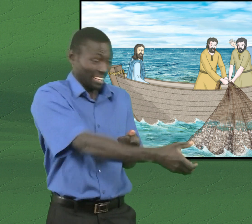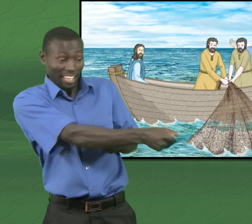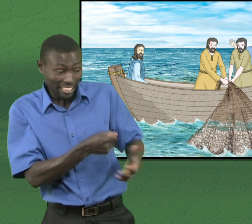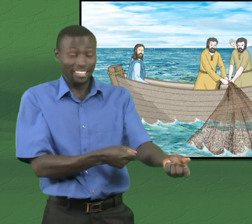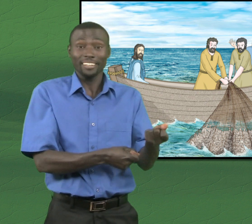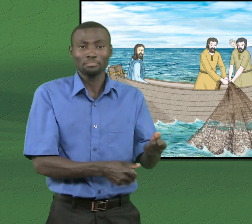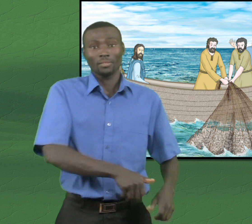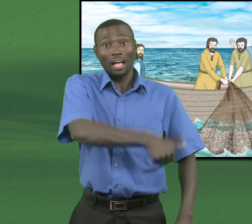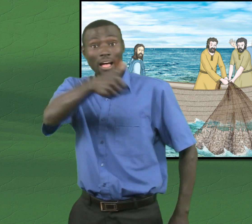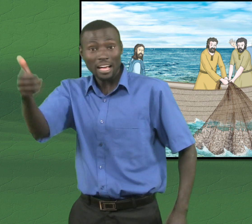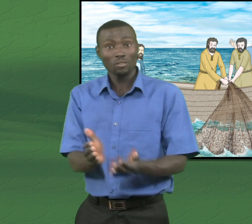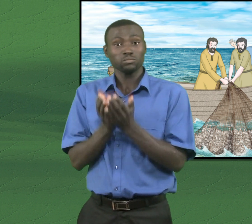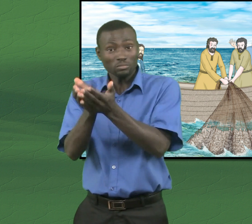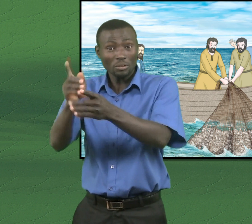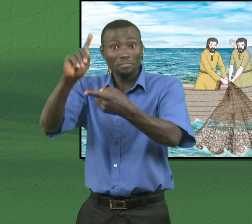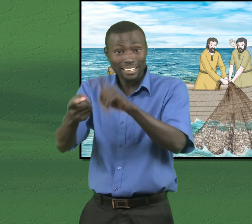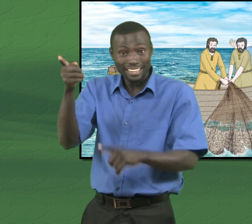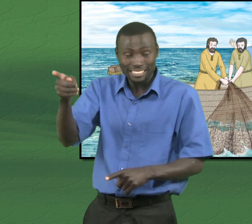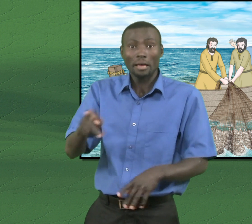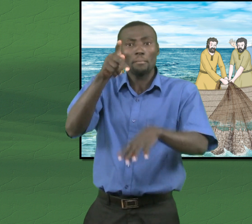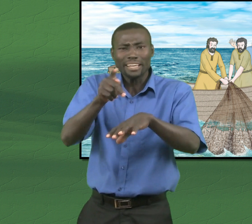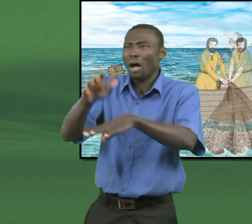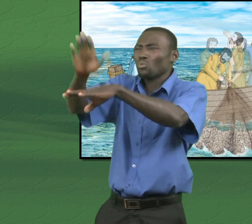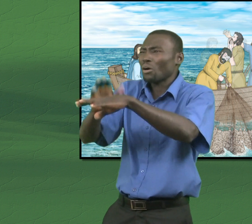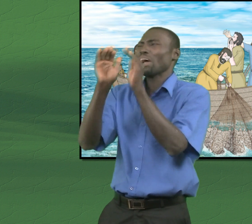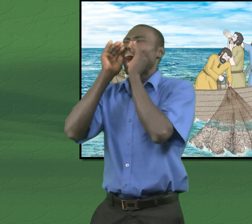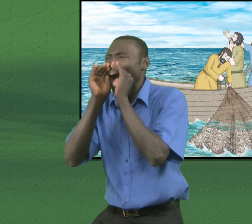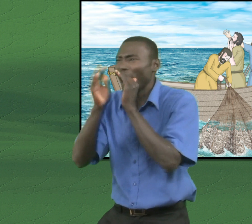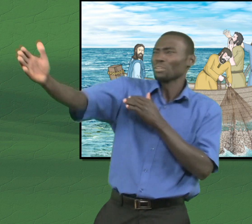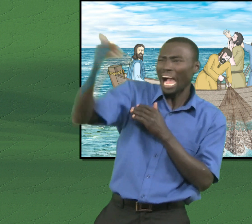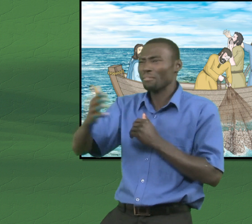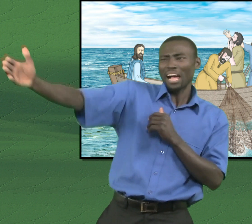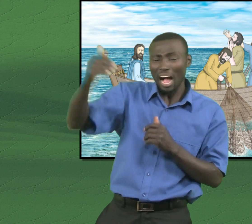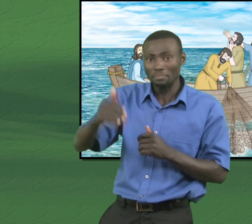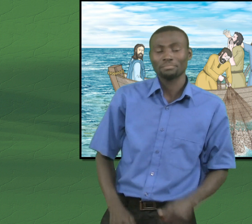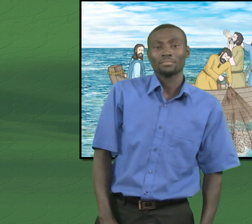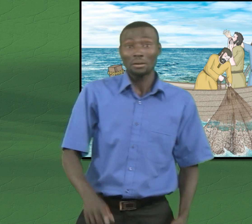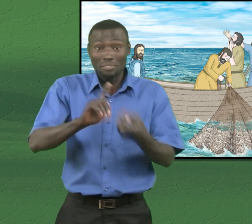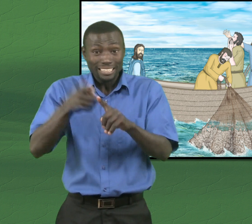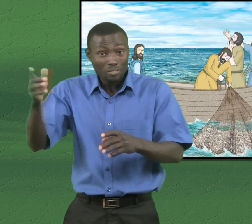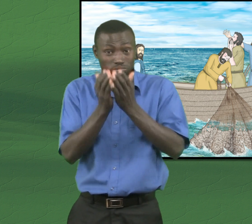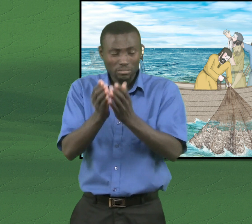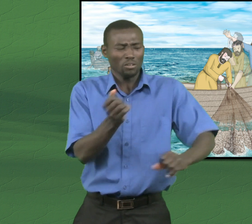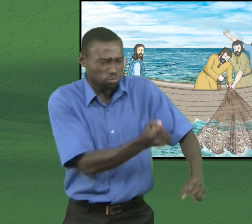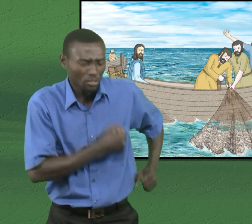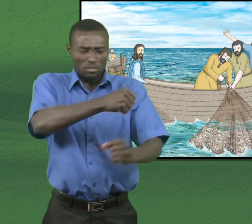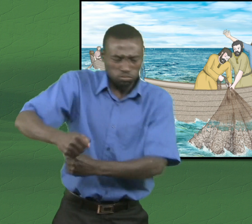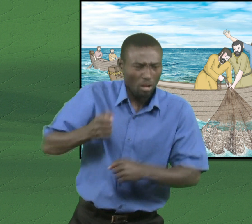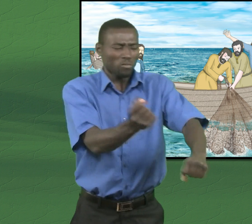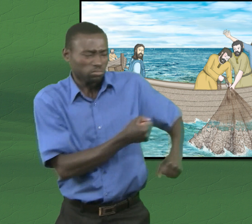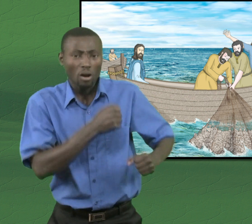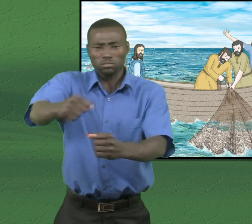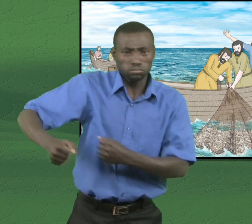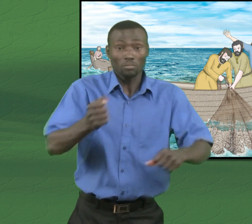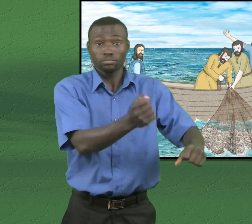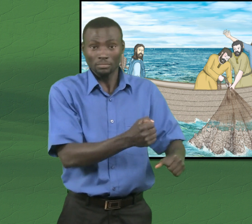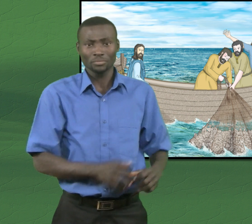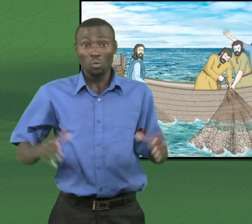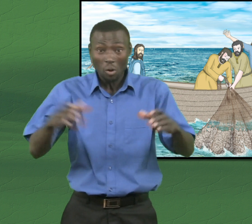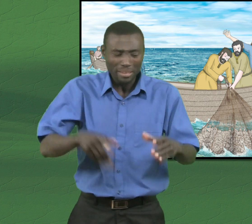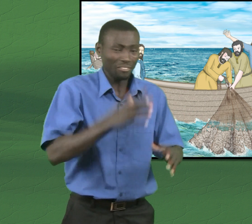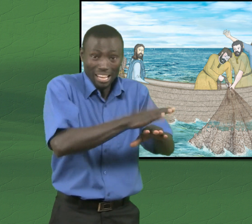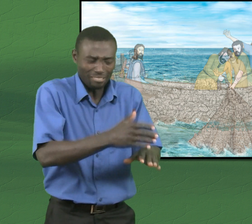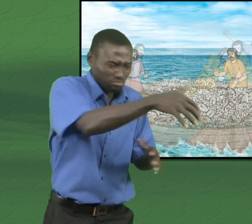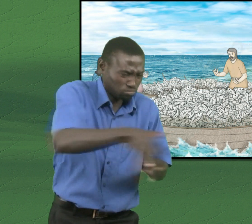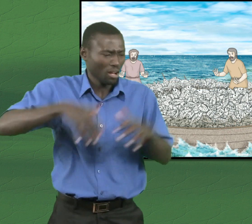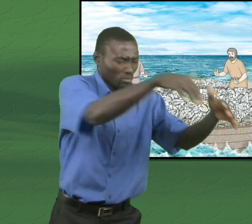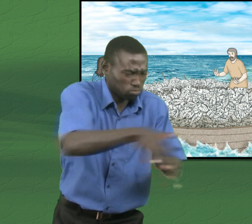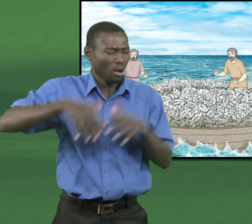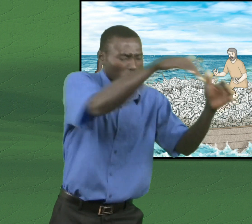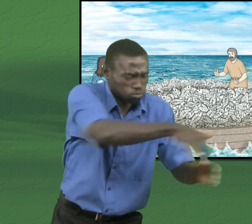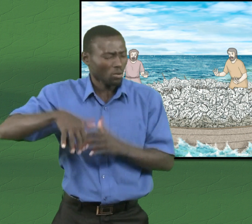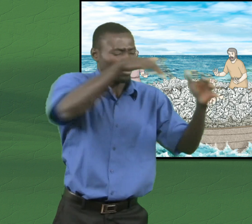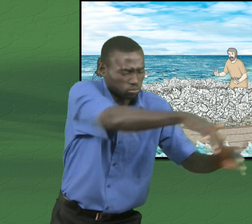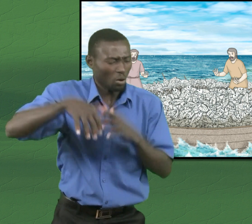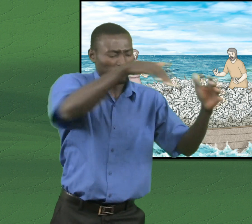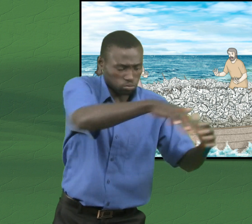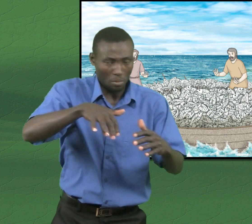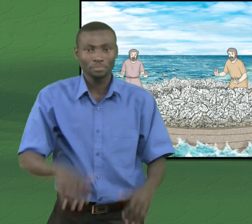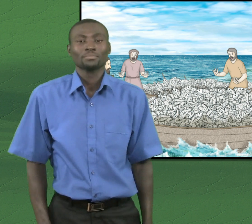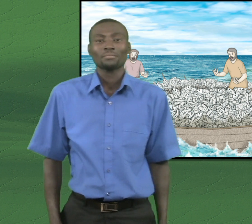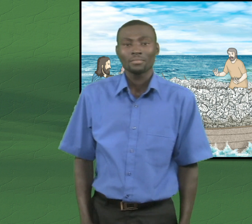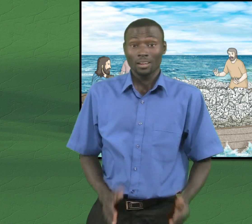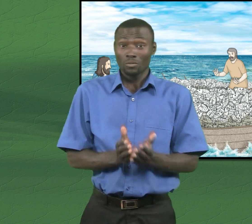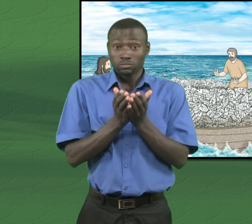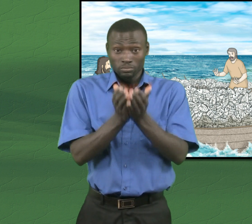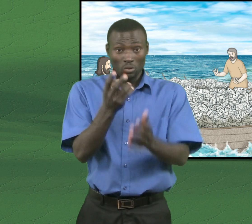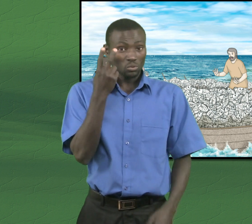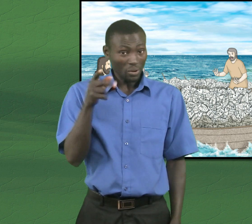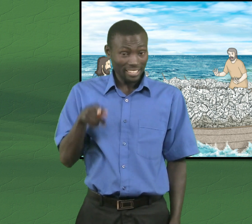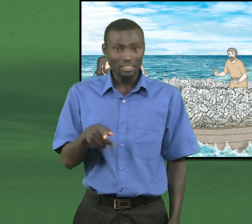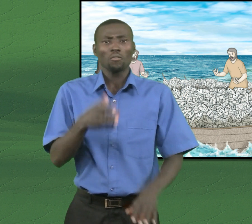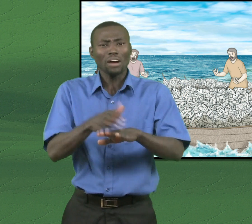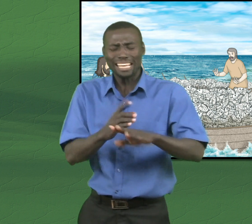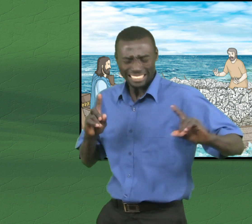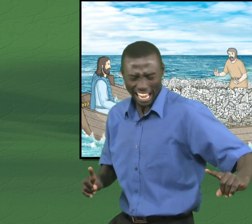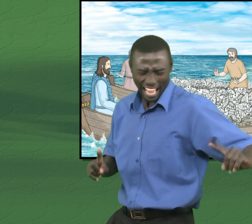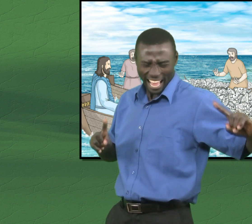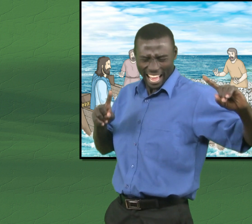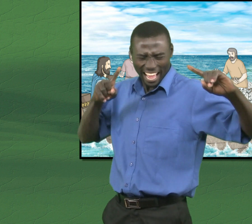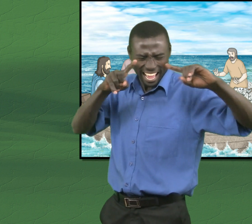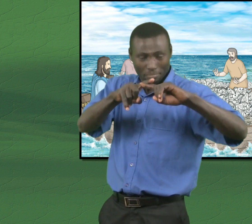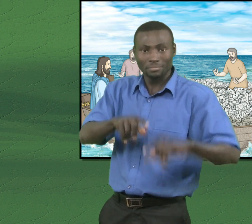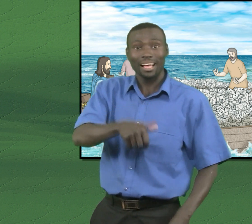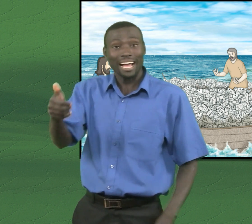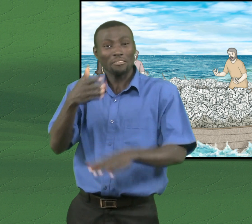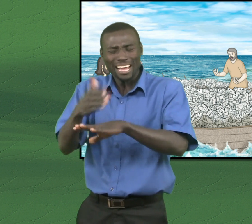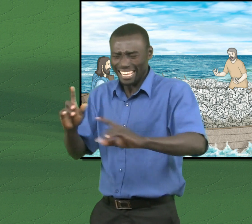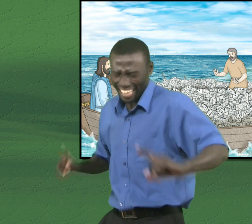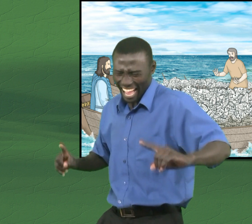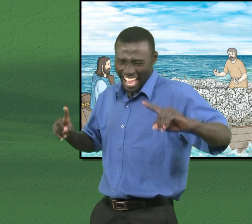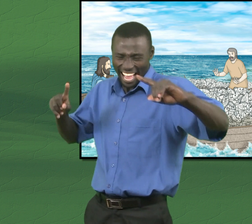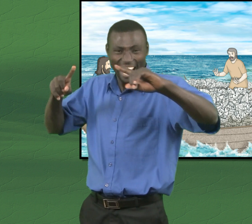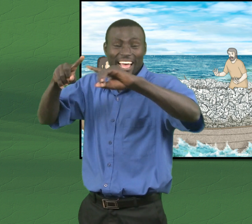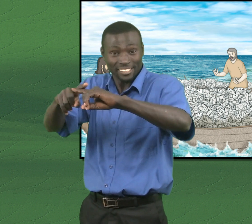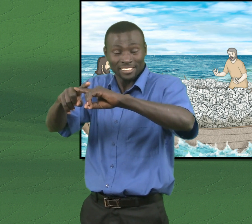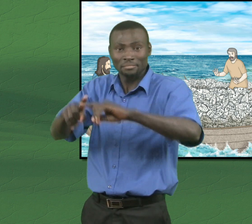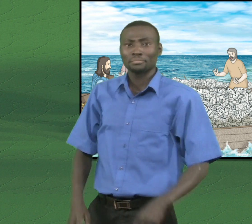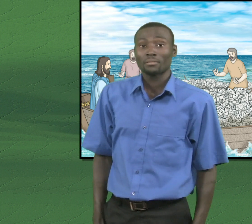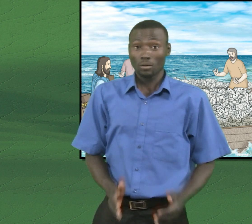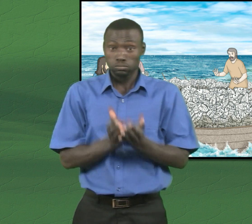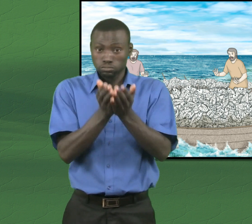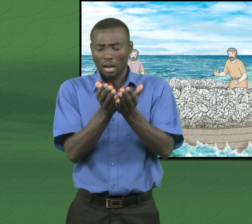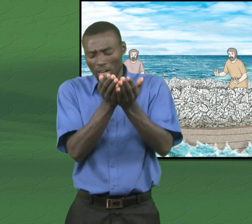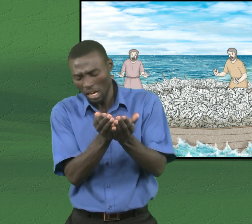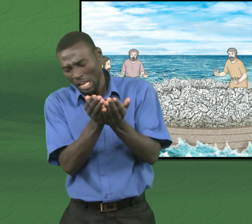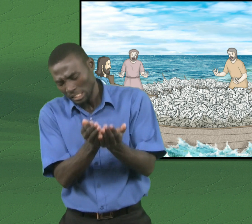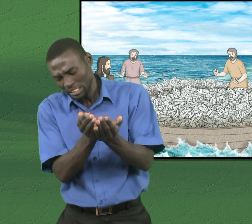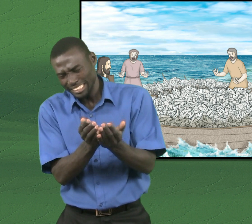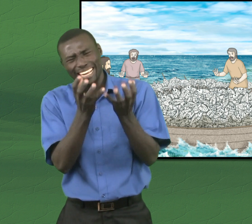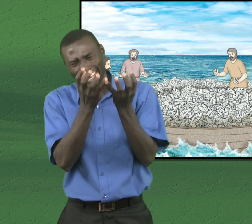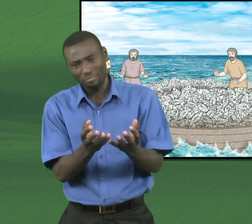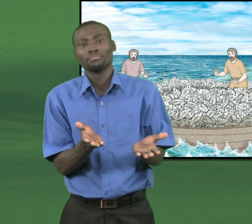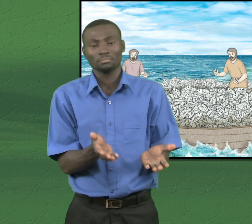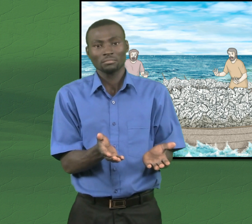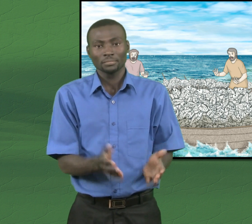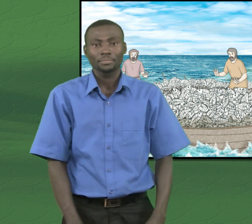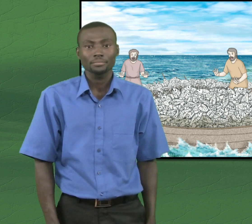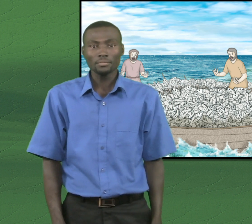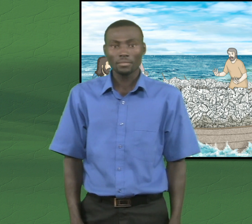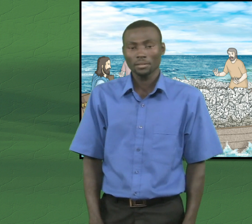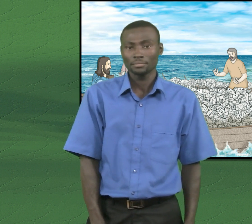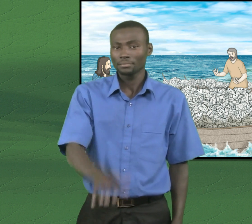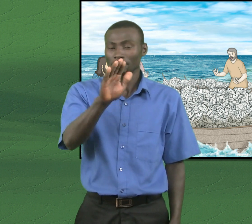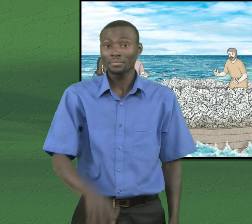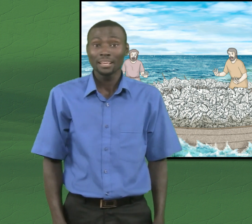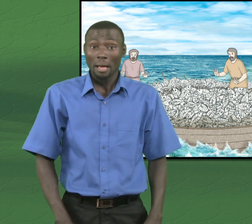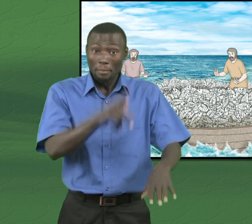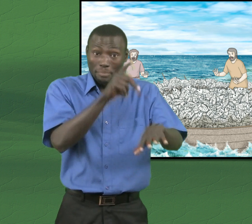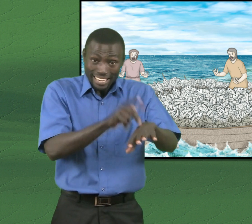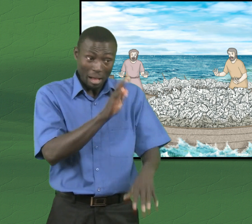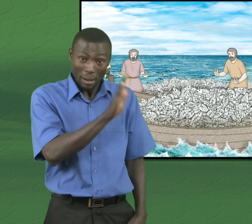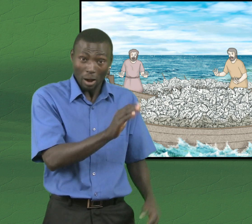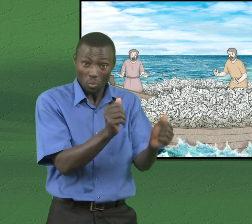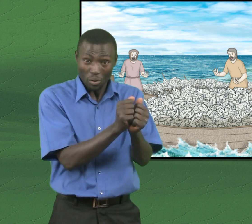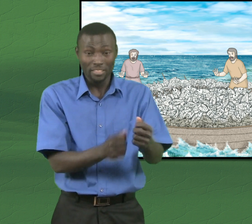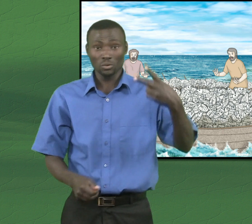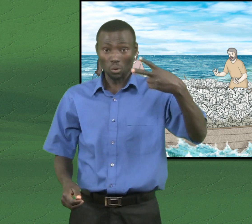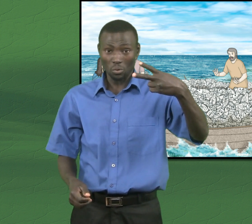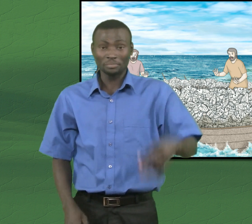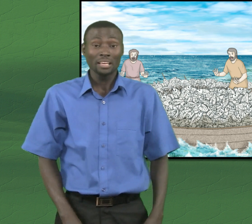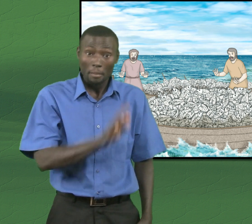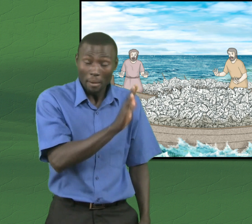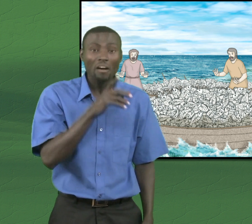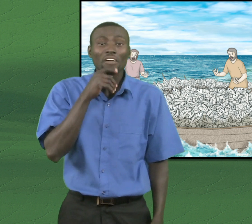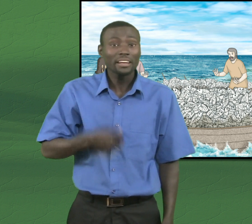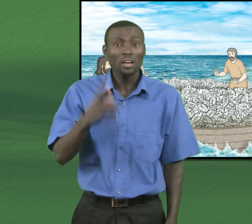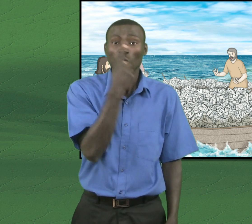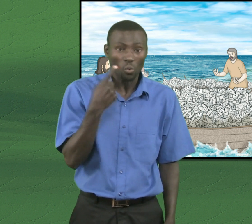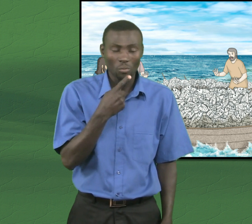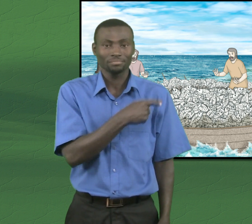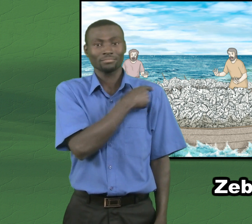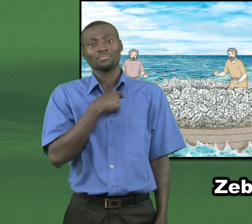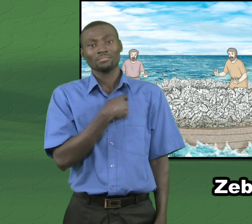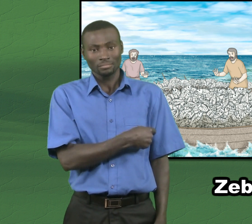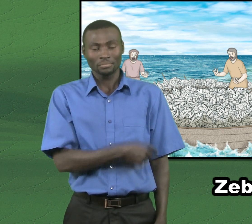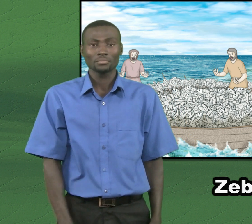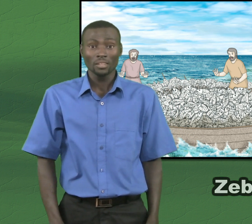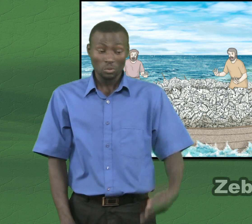So they signaled to their partners in the other boat to come and help them, and they came and filled both boats so full that they began to sink.